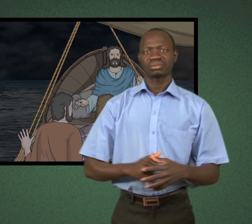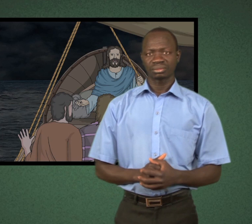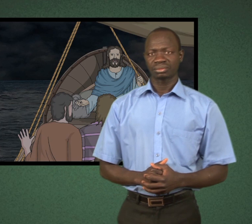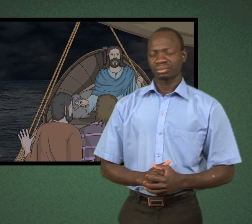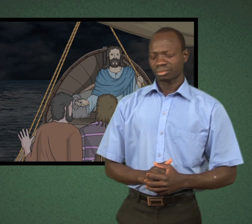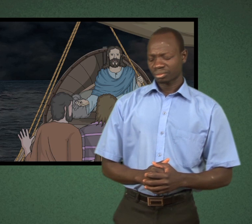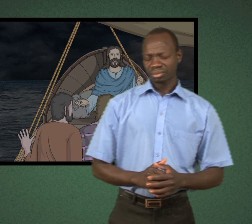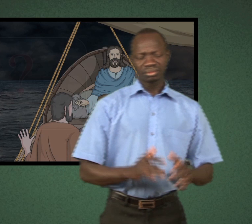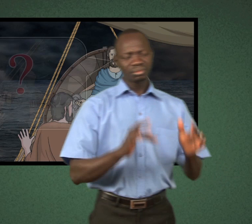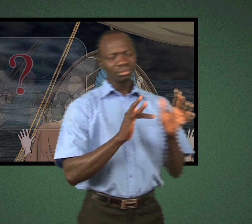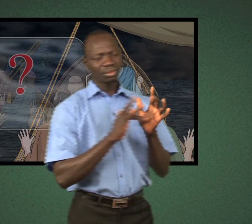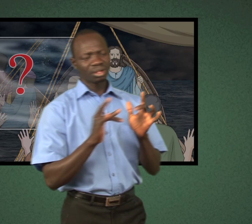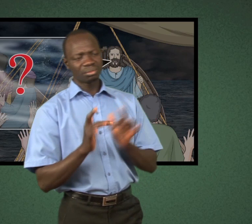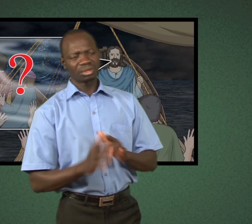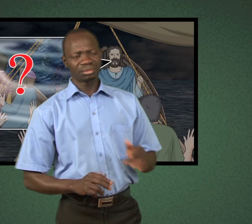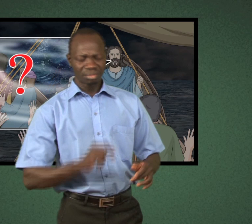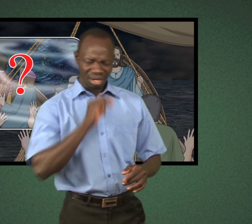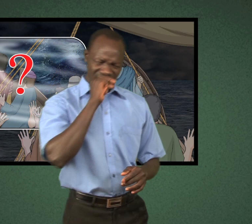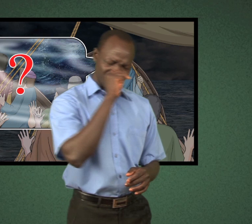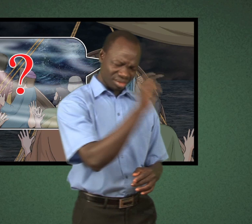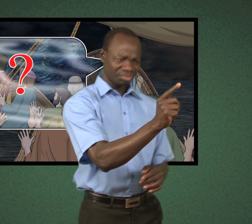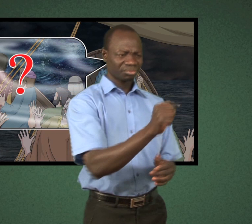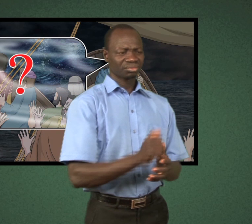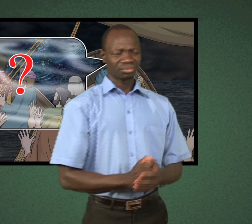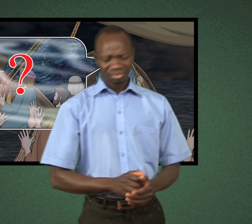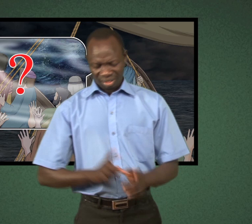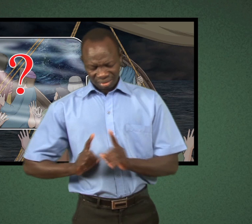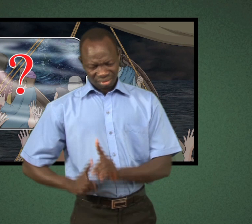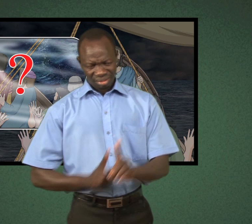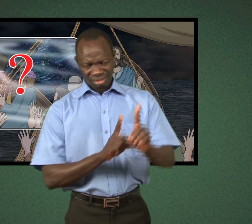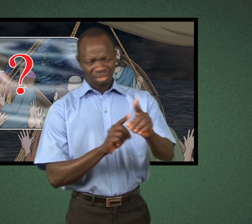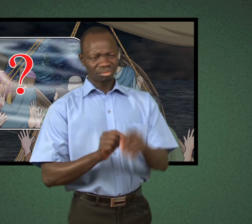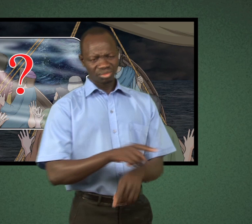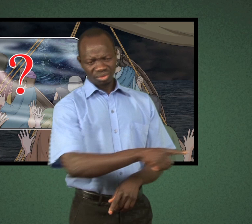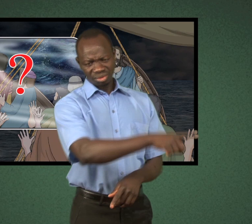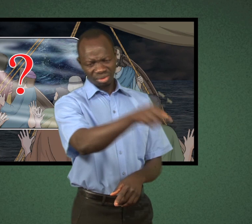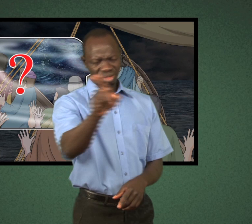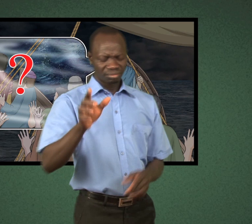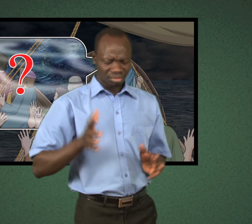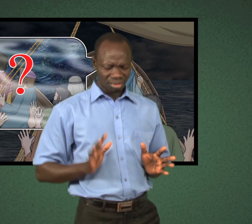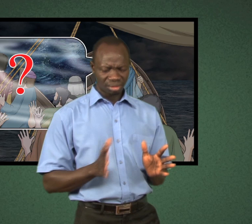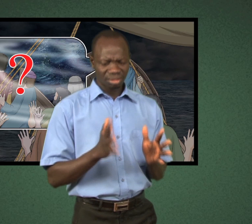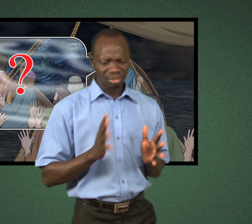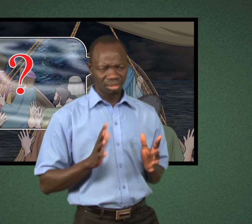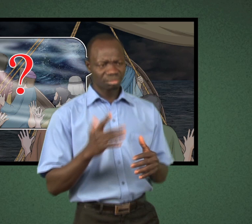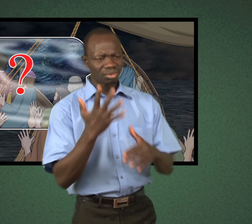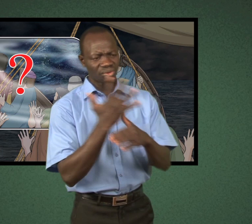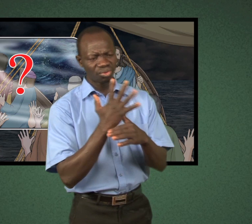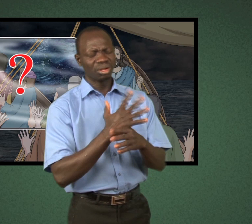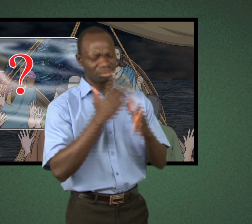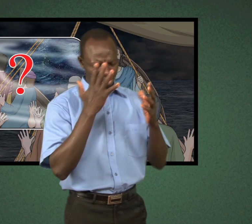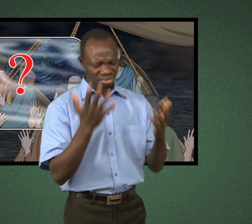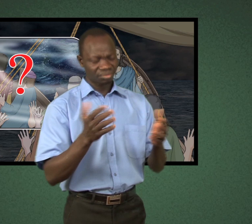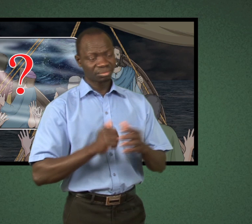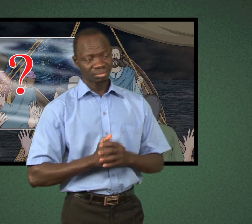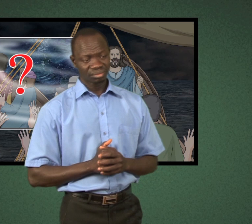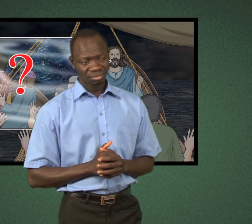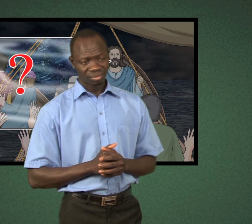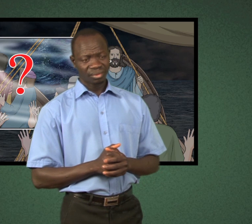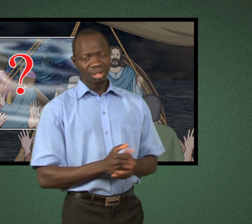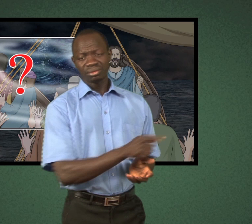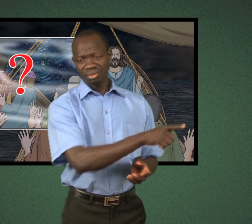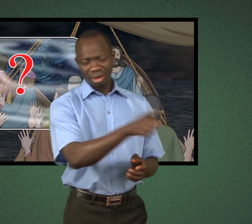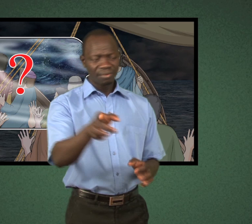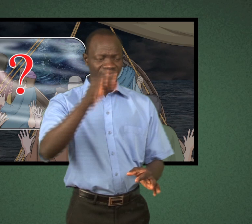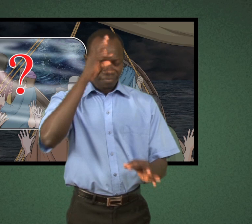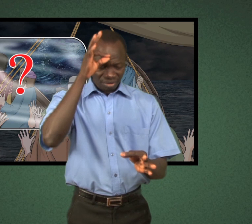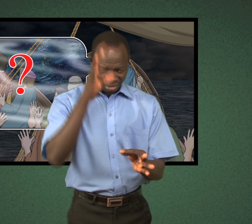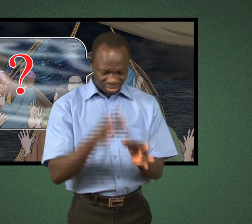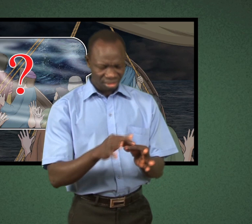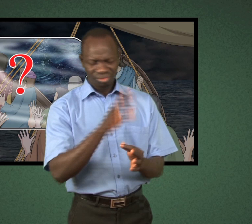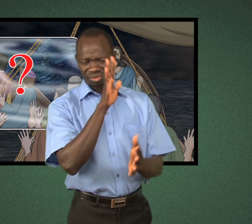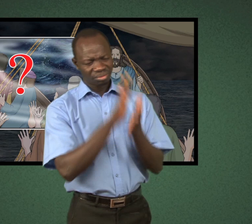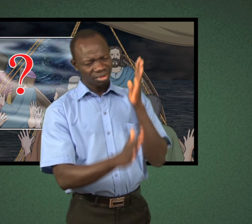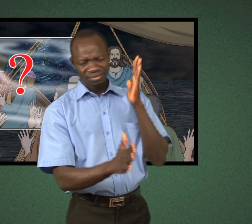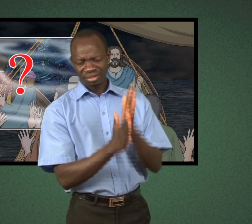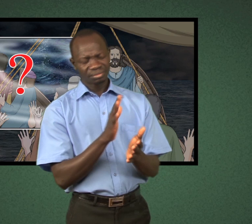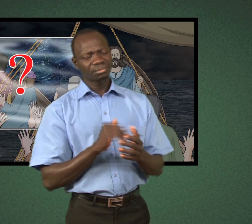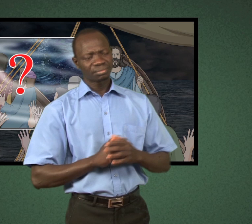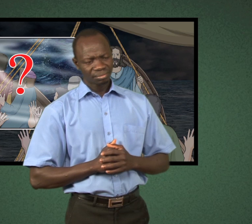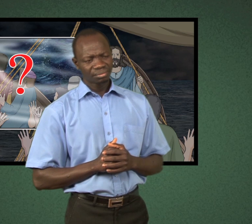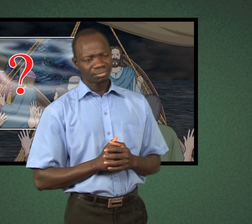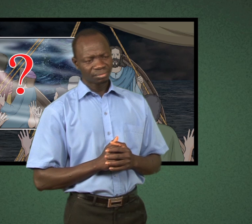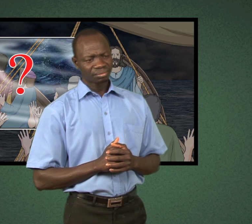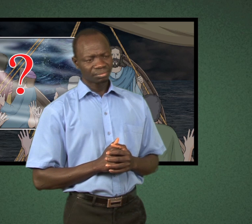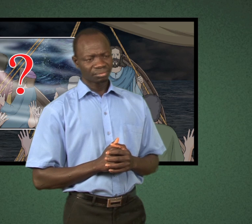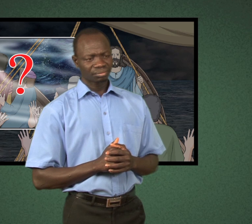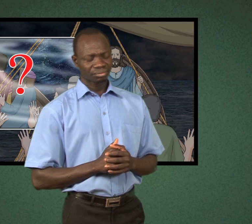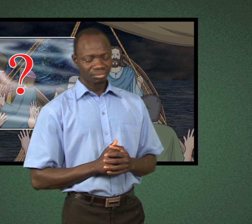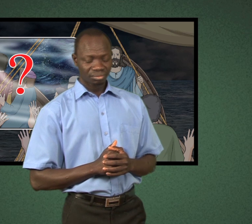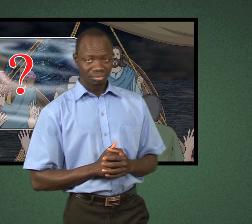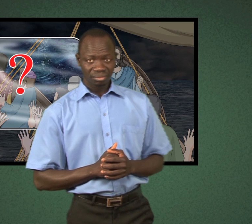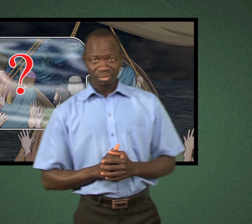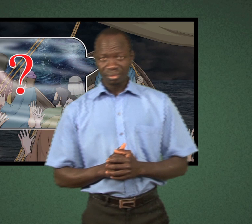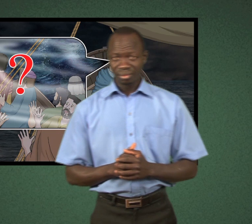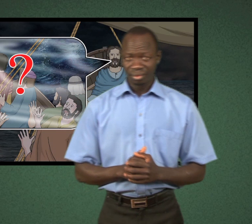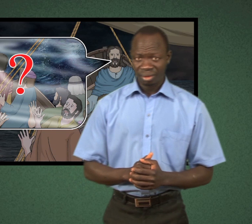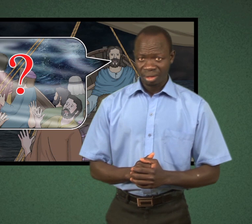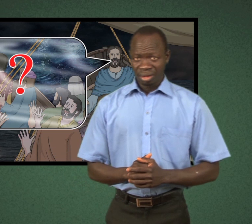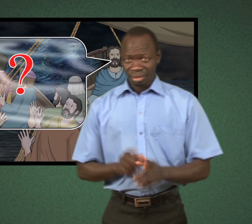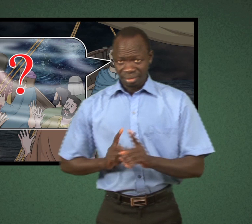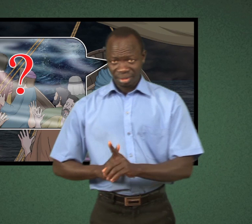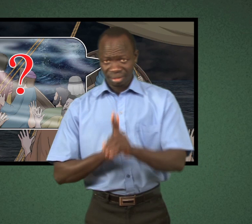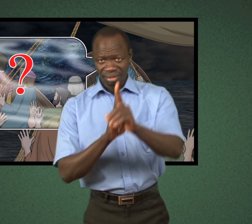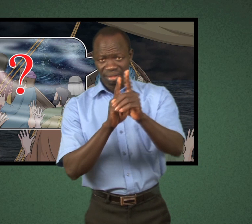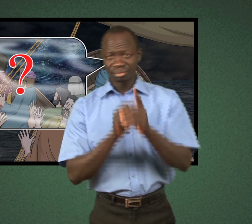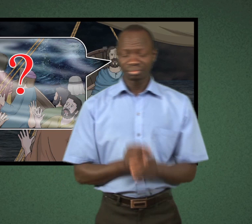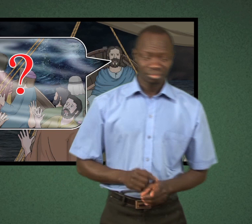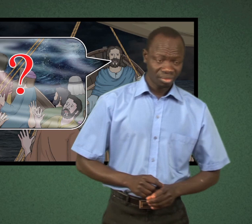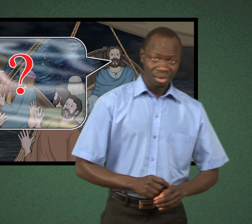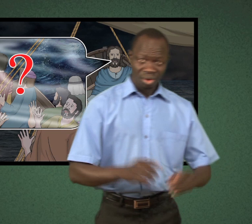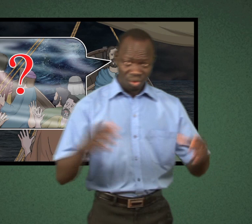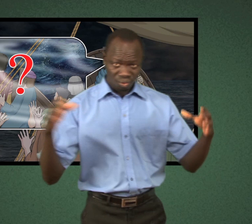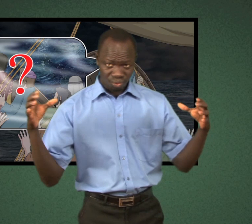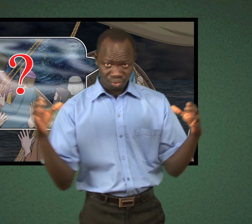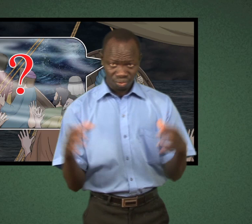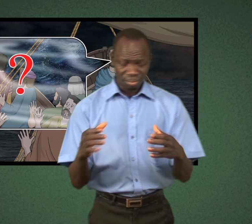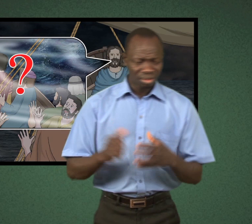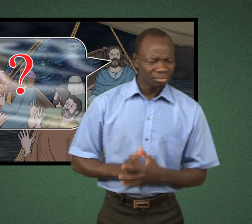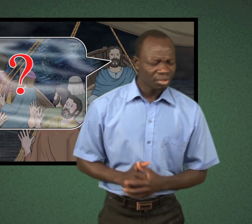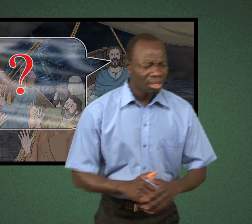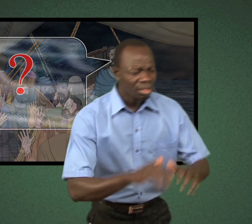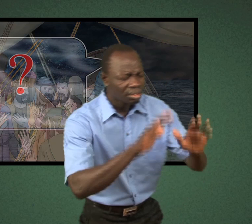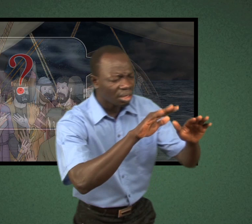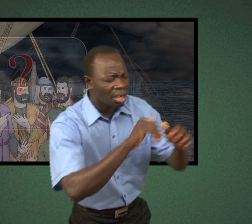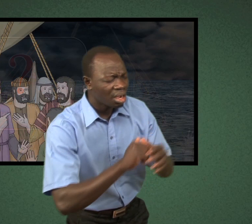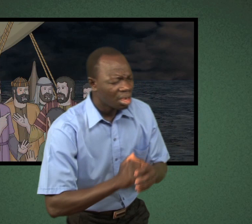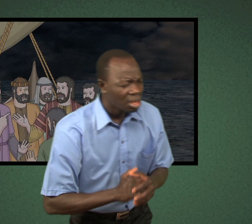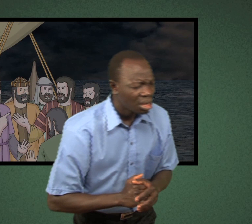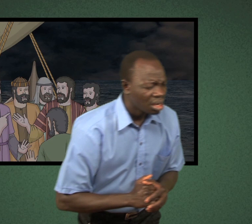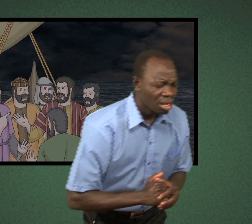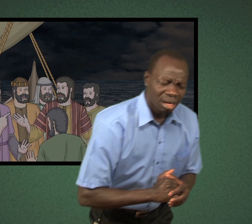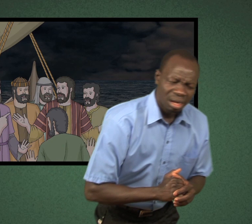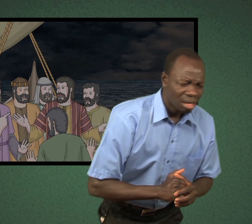So they woke Him and said, “Teacher, don’t You care that we are perishing?” Then Jesus got up and rebuked the wind and the sea. “Silence!” He commanded. “Be still!” And the wind died down, and it was perfectly calm. “Why are you so afraid?” He asked. “Do you still have no faith?”